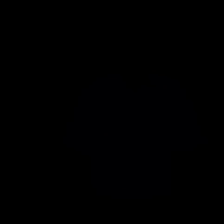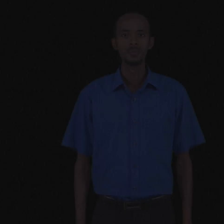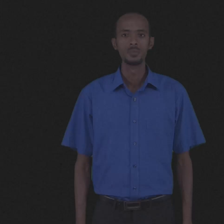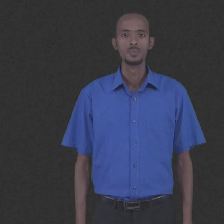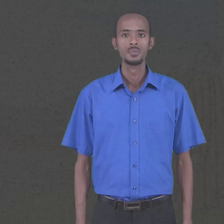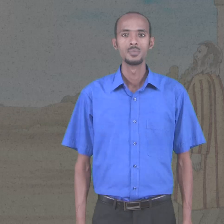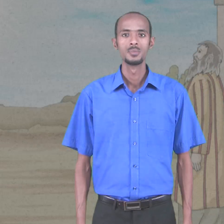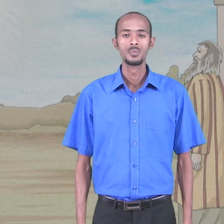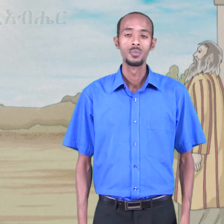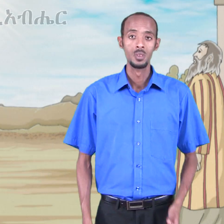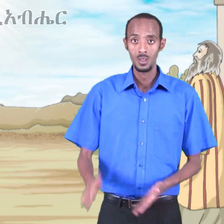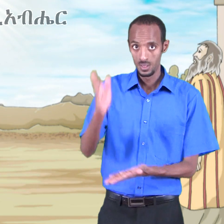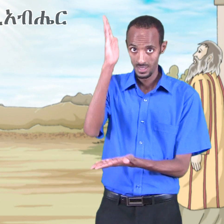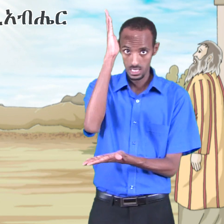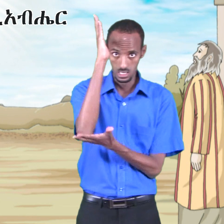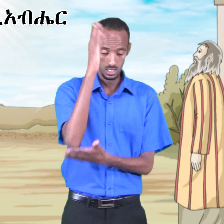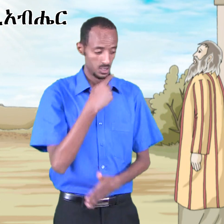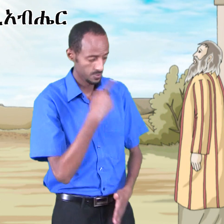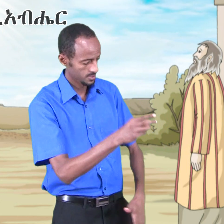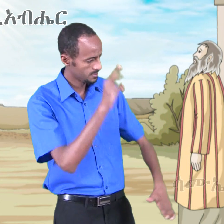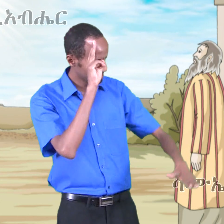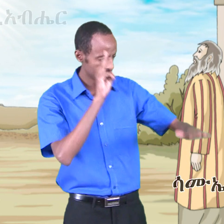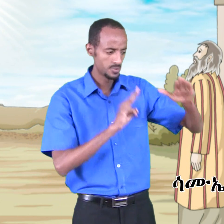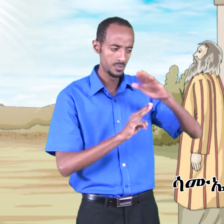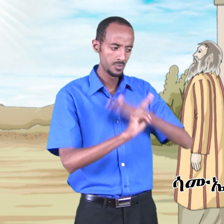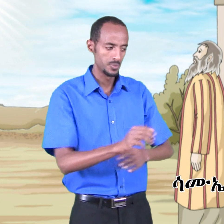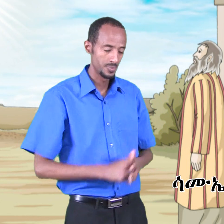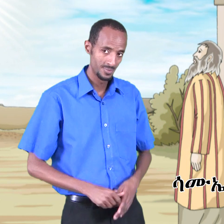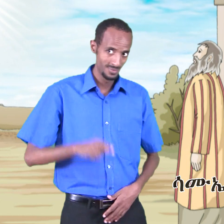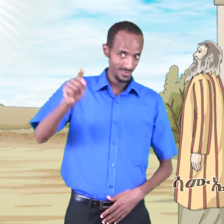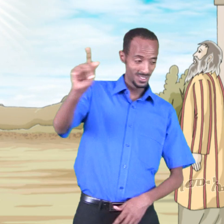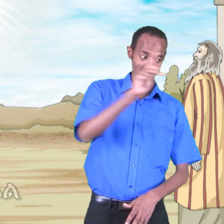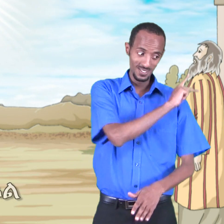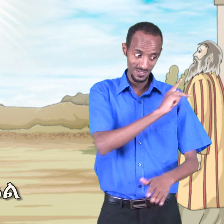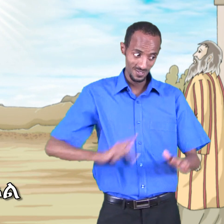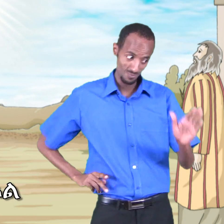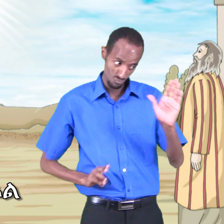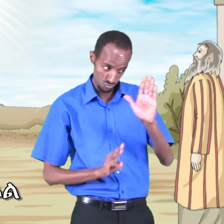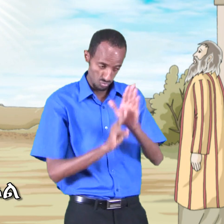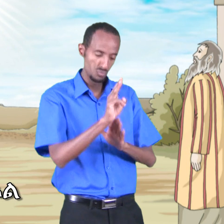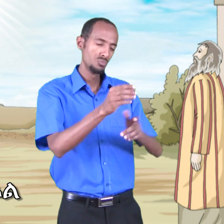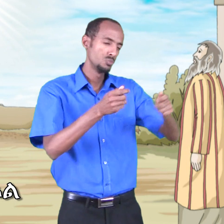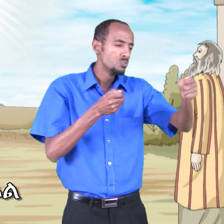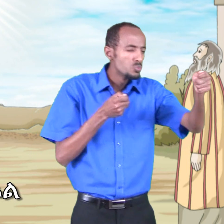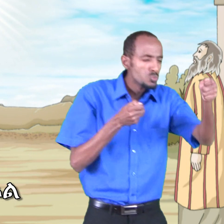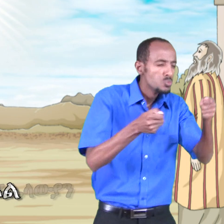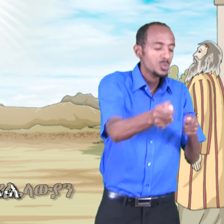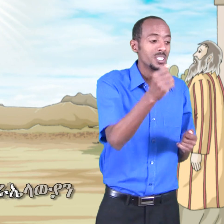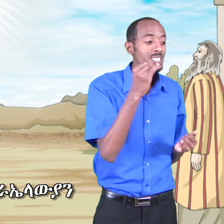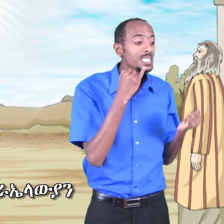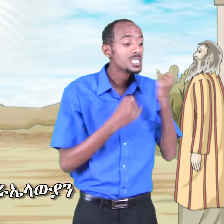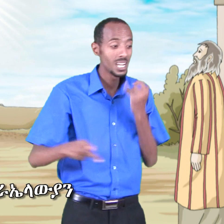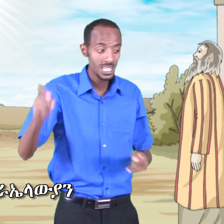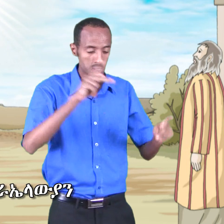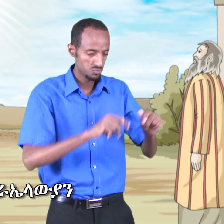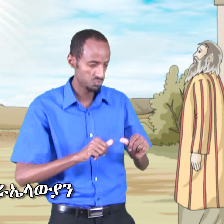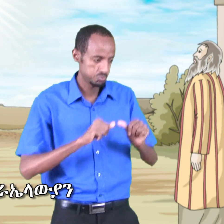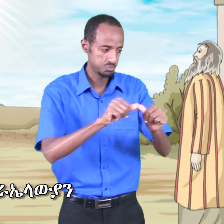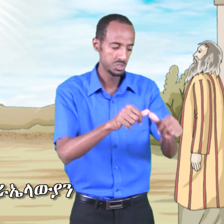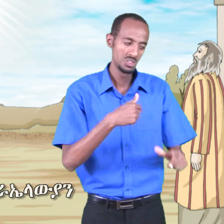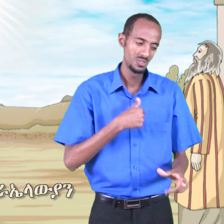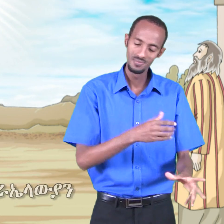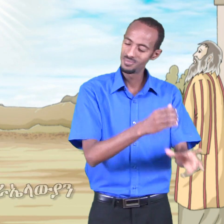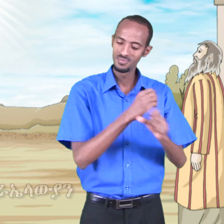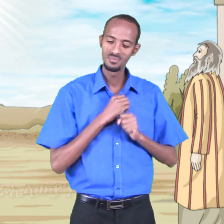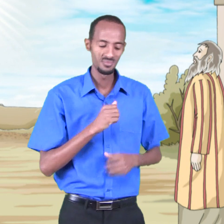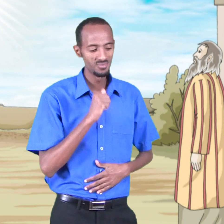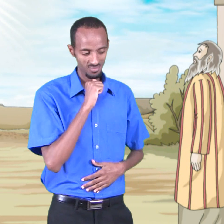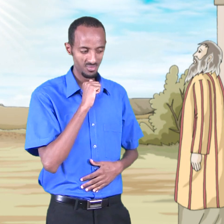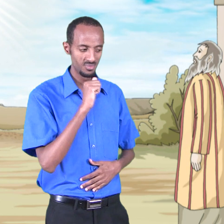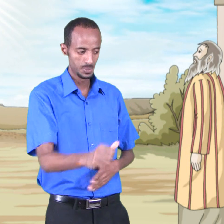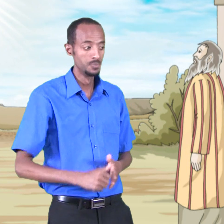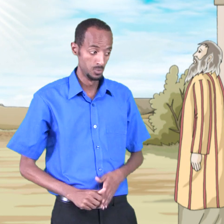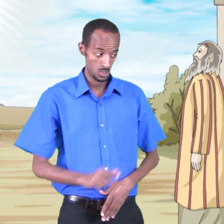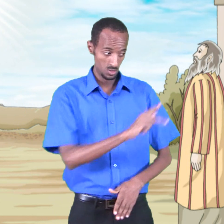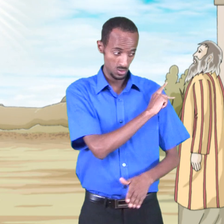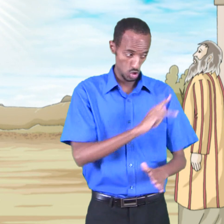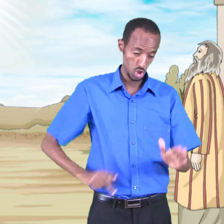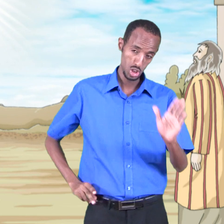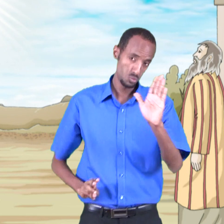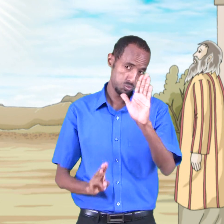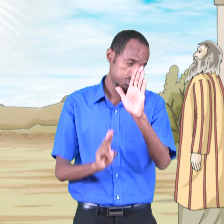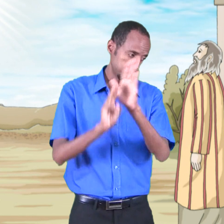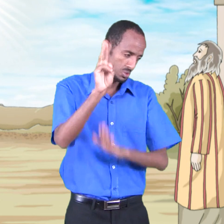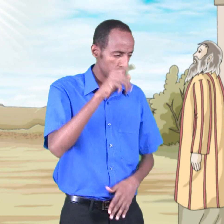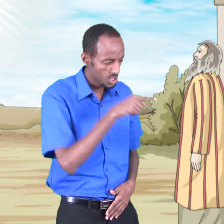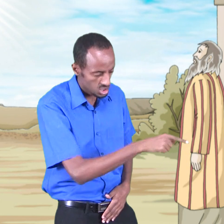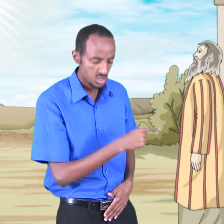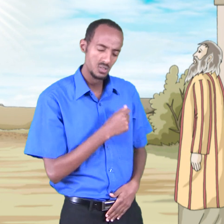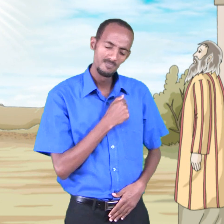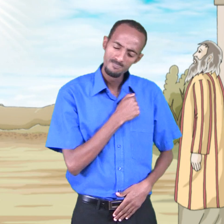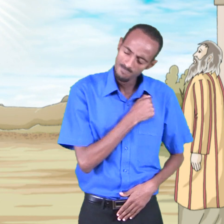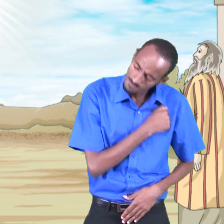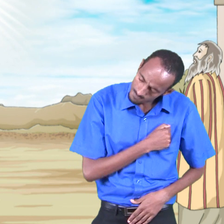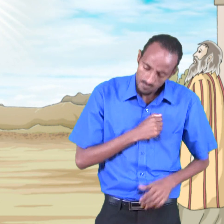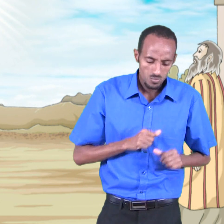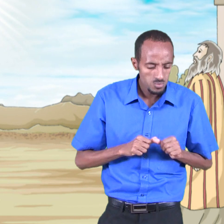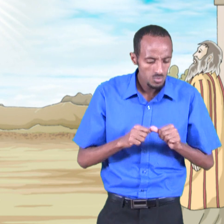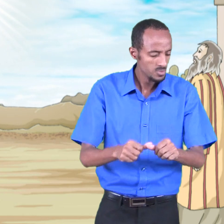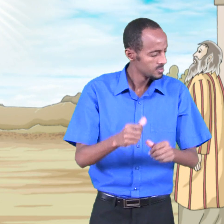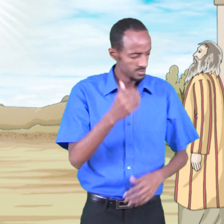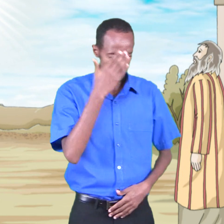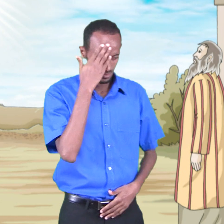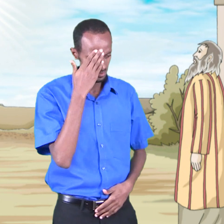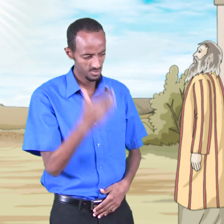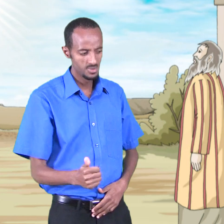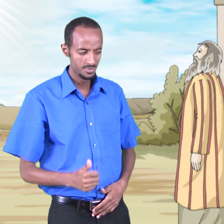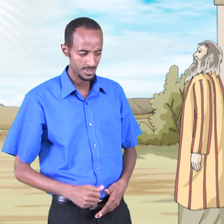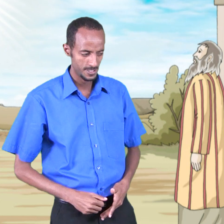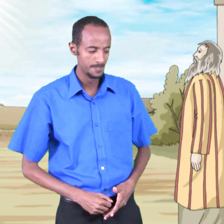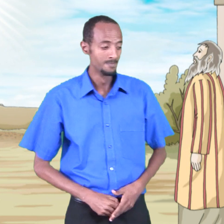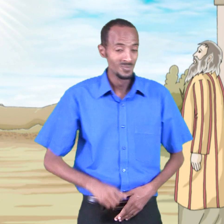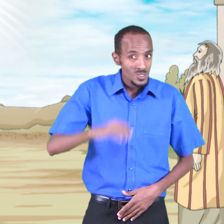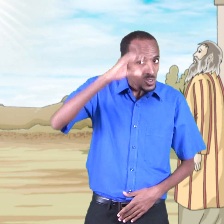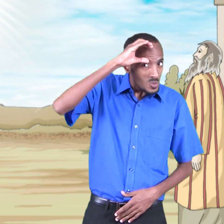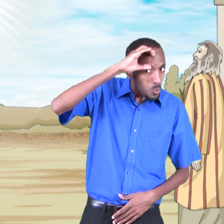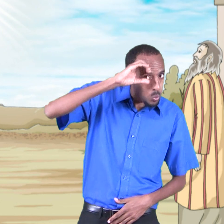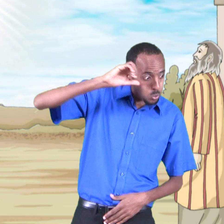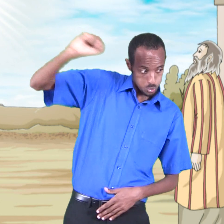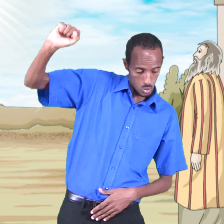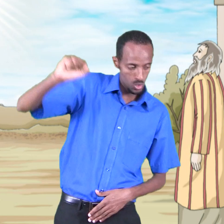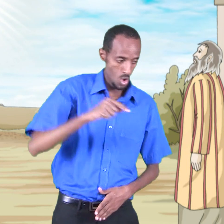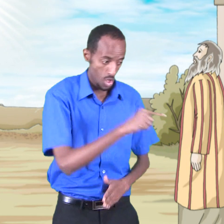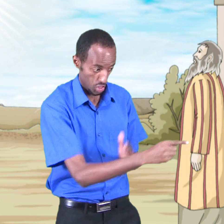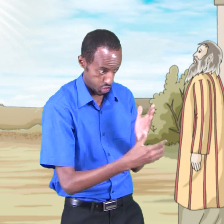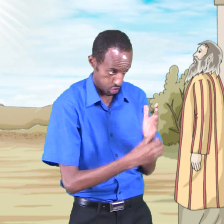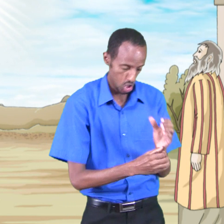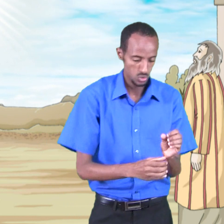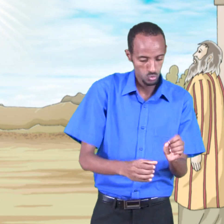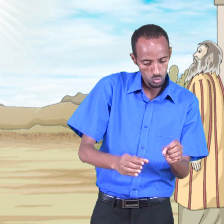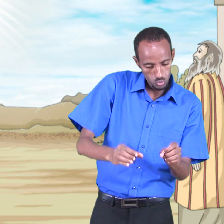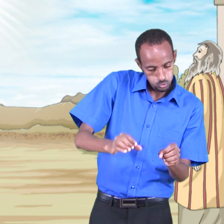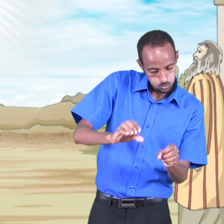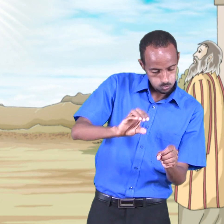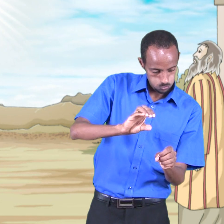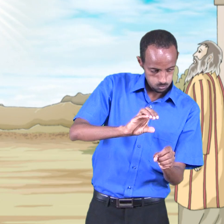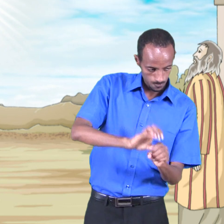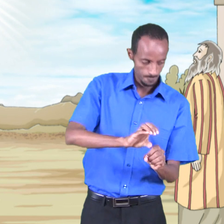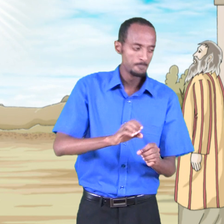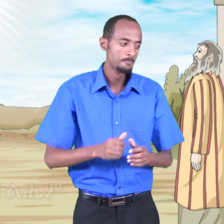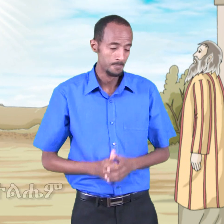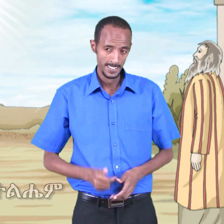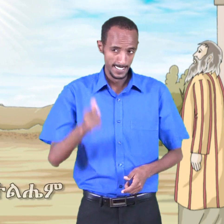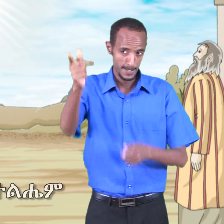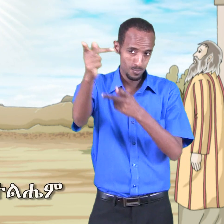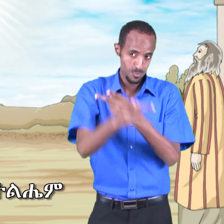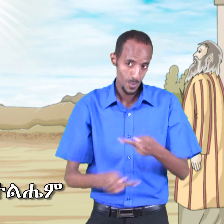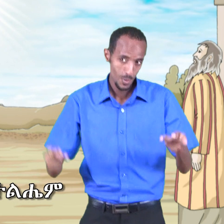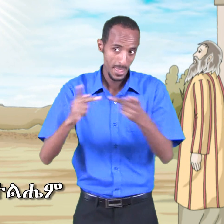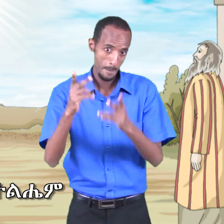Now the LORD said to Samuel, “How long are you going to mourn for Saul, since I have rejected him as king over Israel?